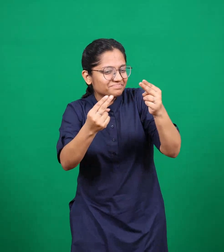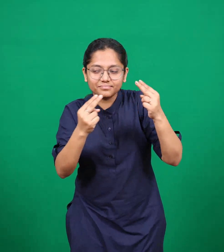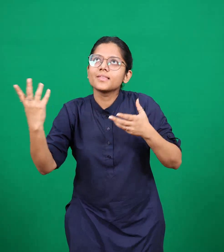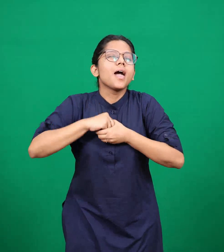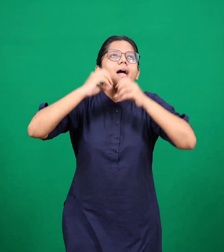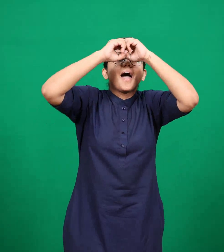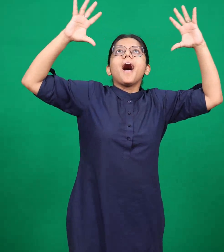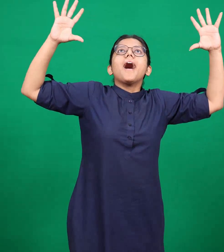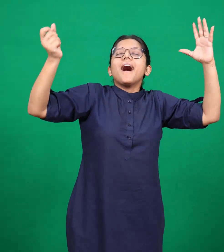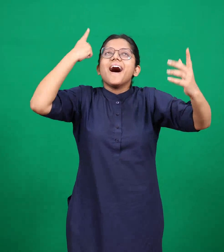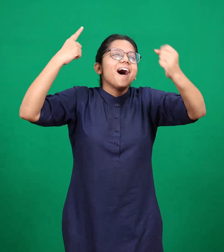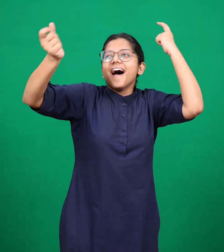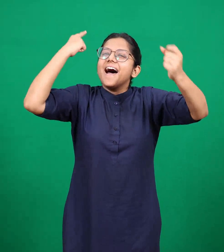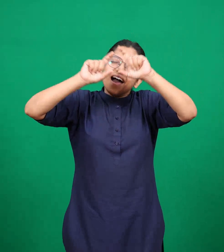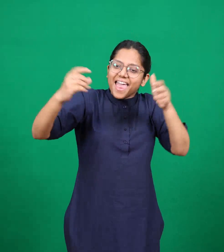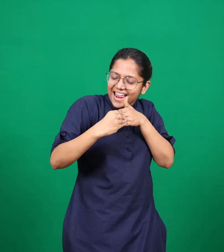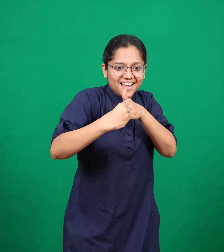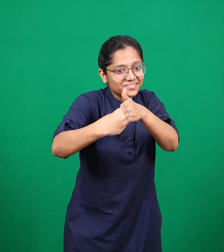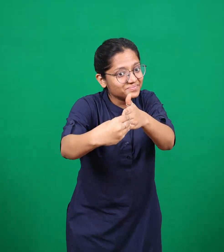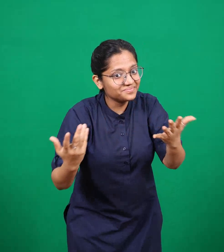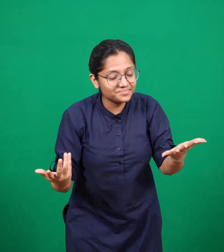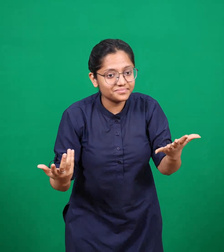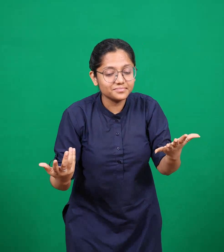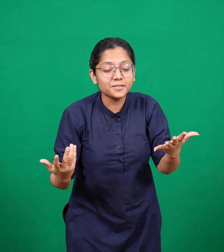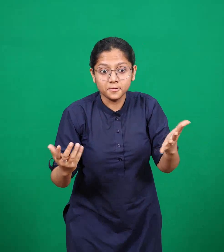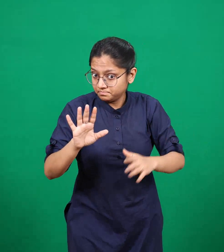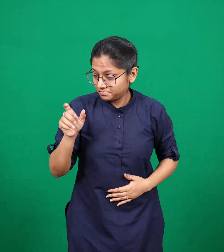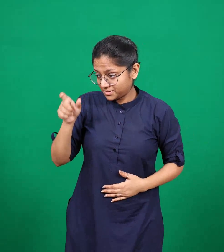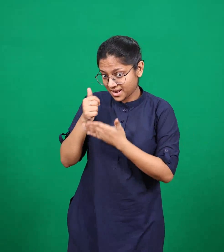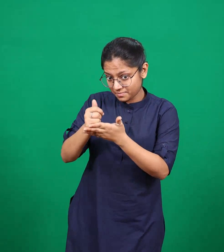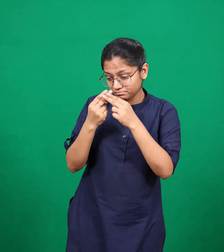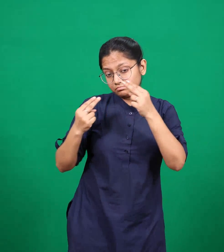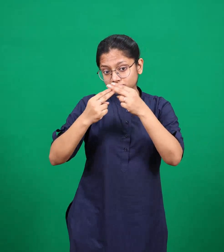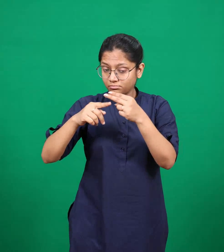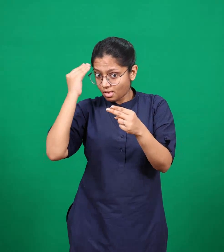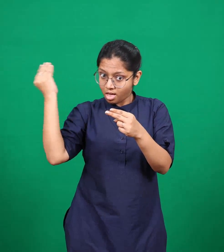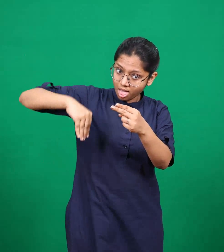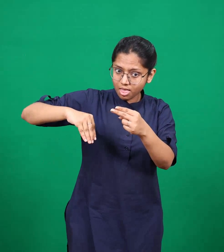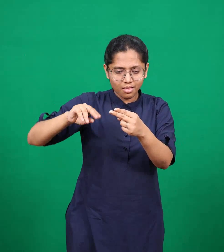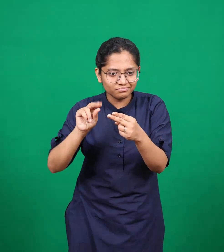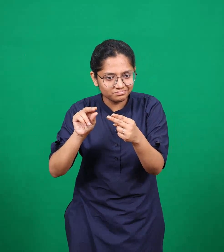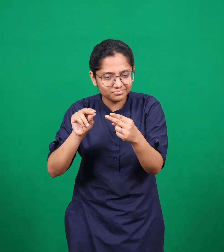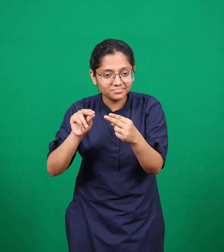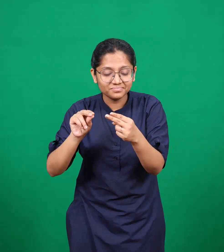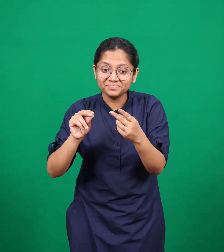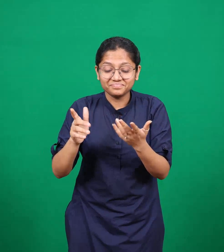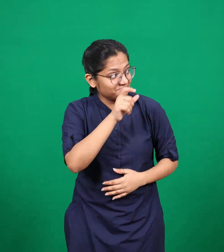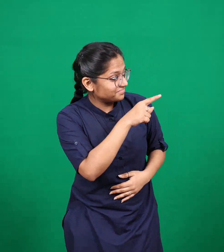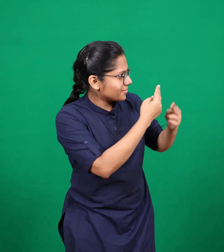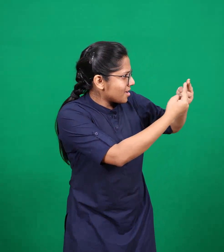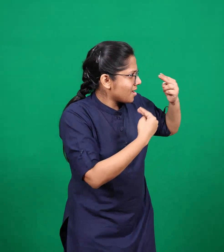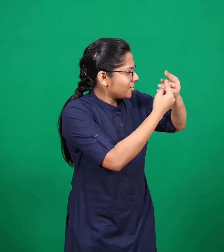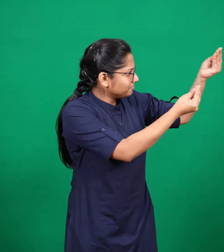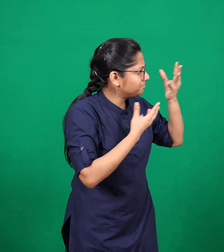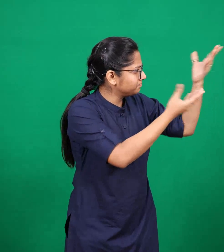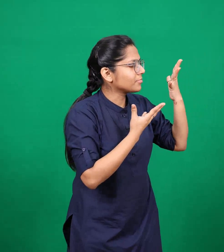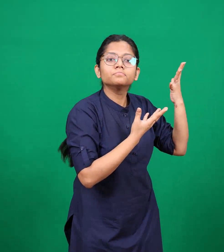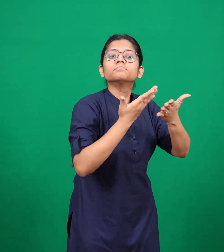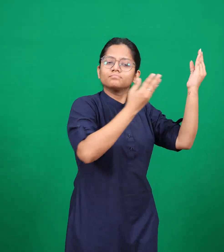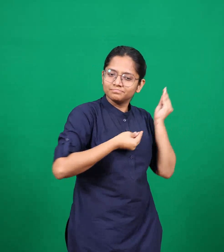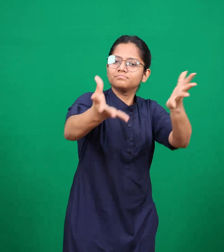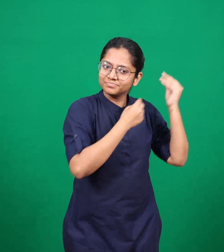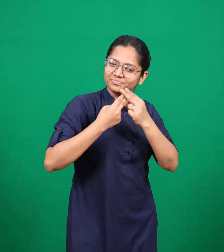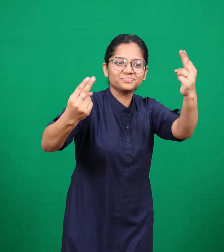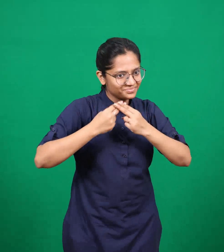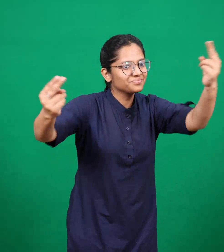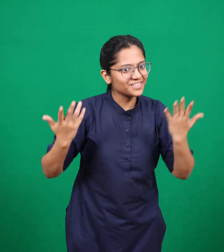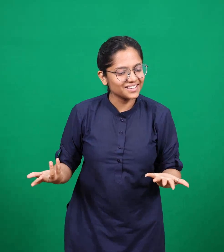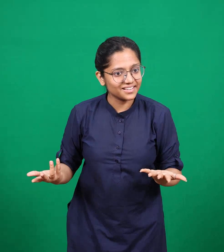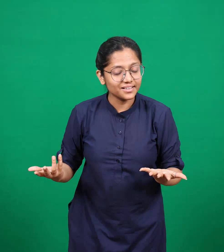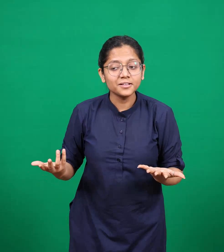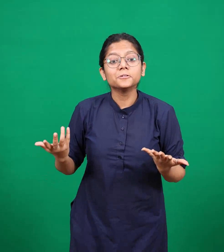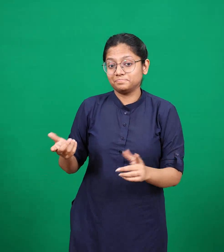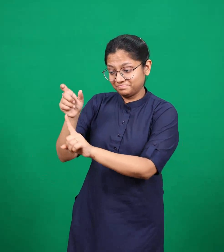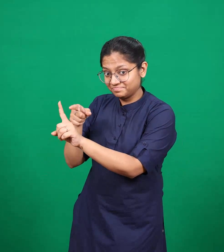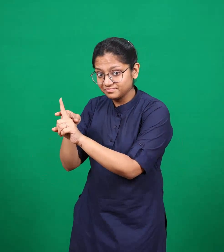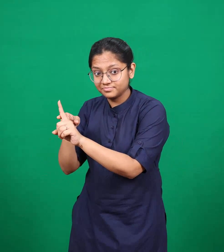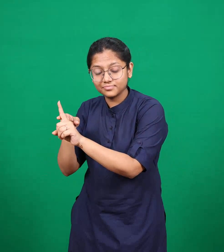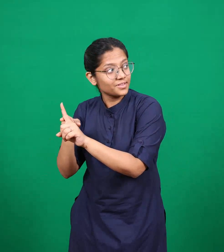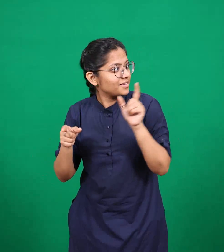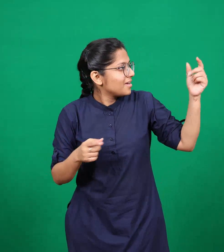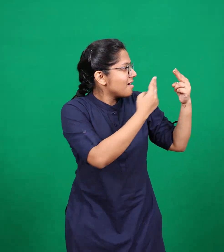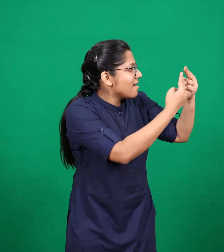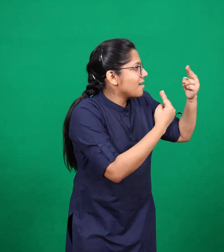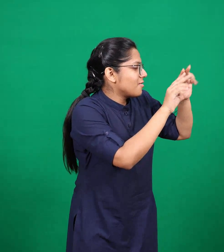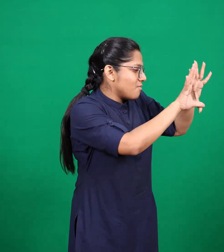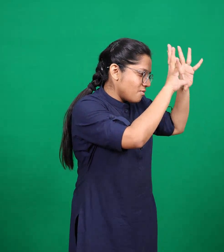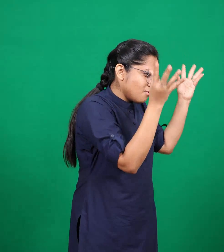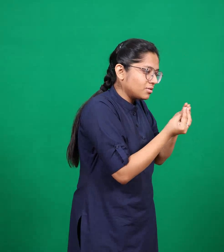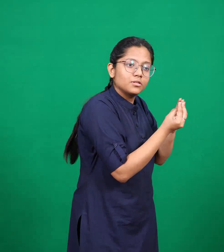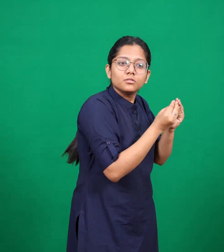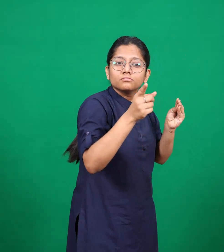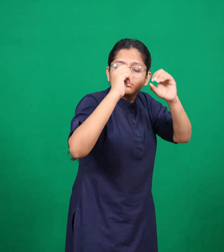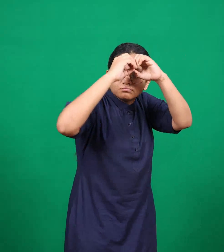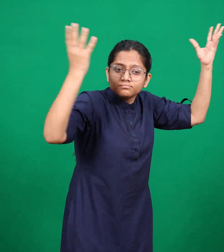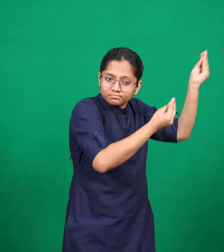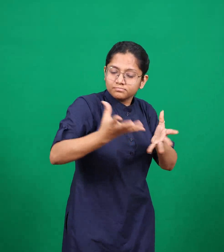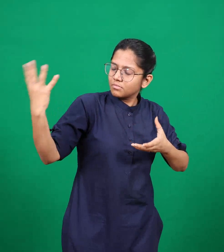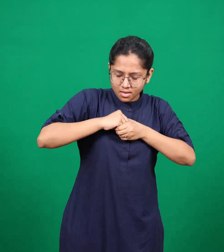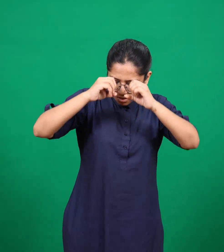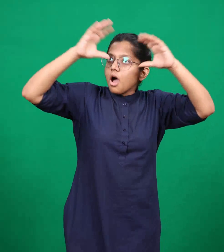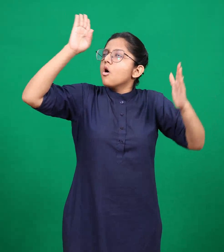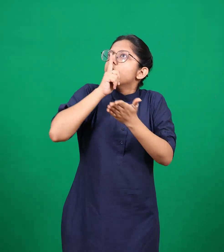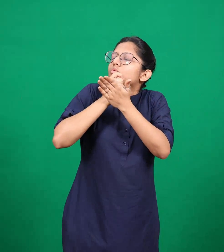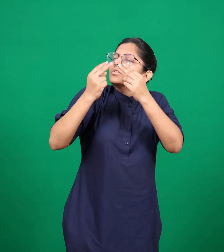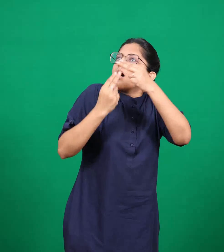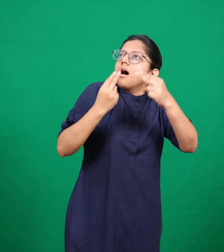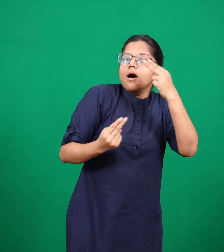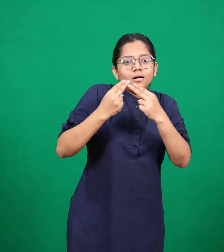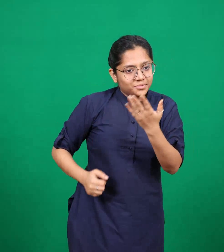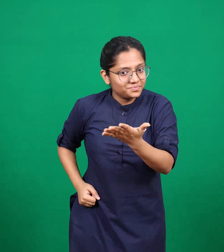For He will not speak on His own, but He will speak what He hears, and He will declare to you what is to come.